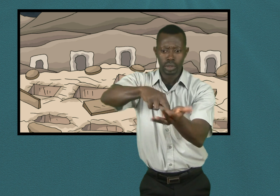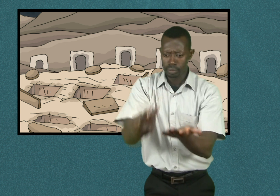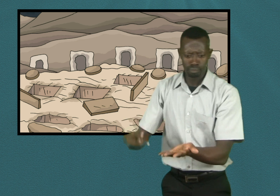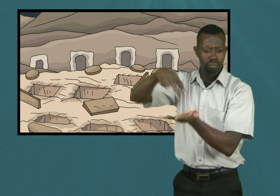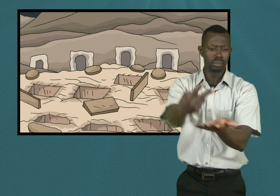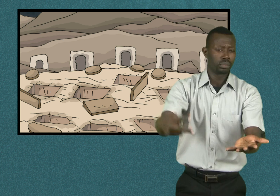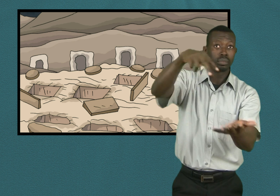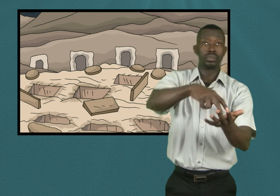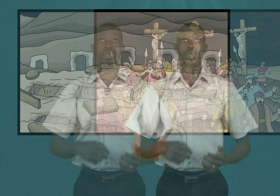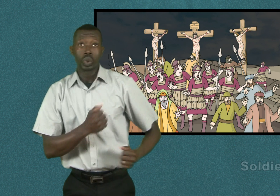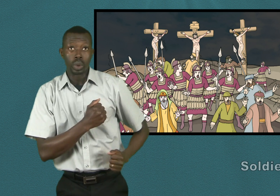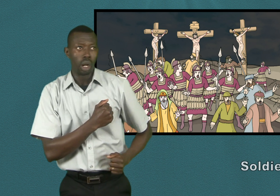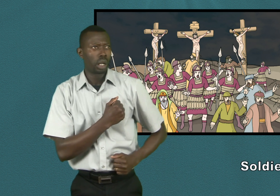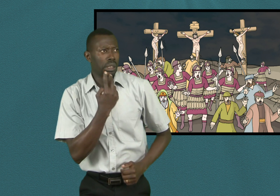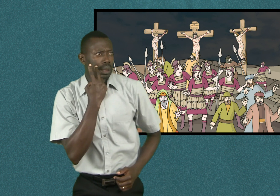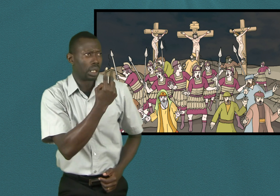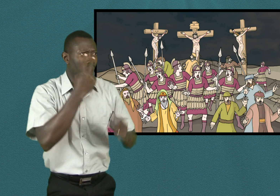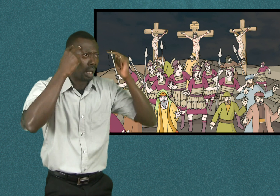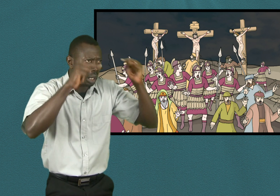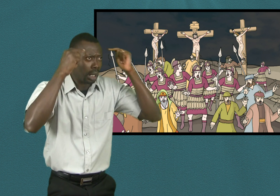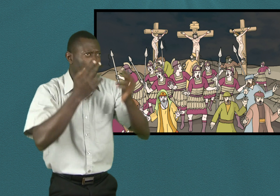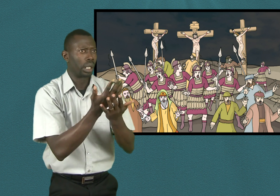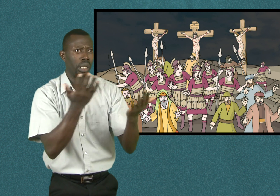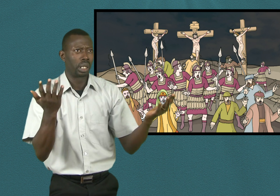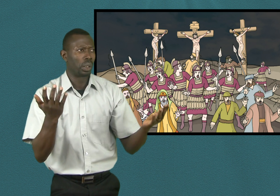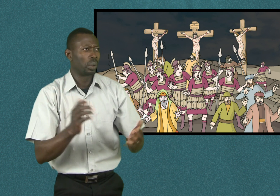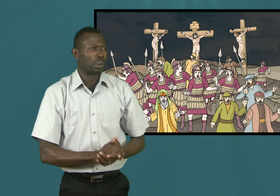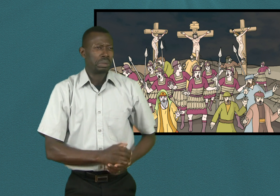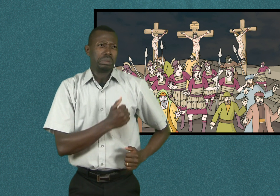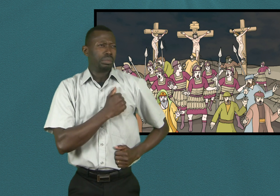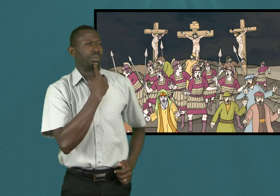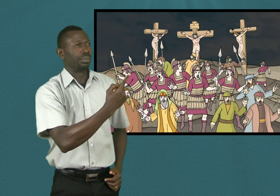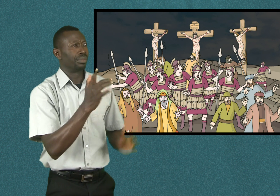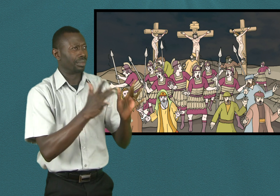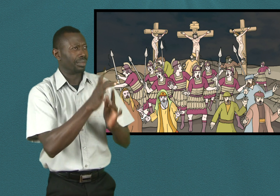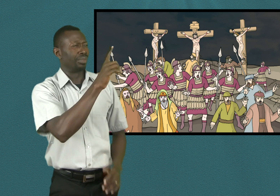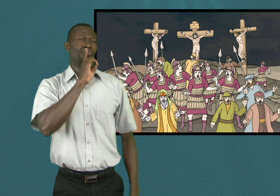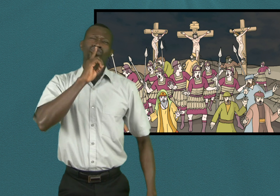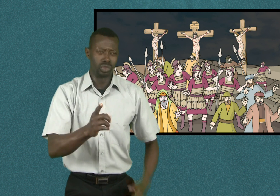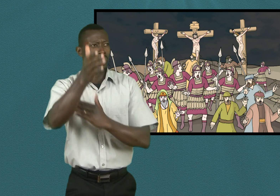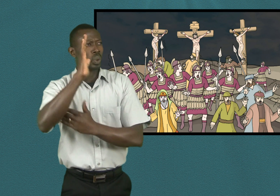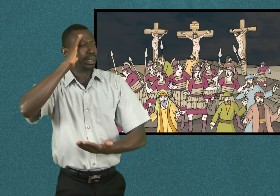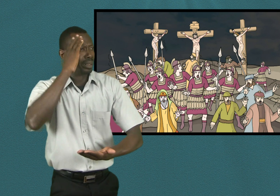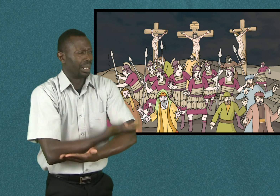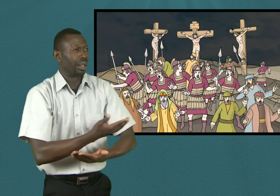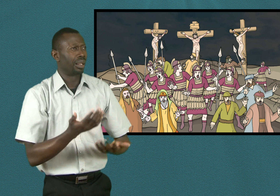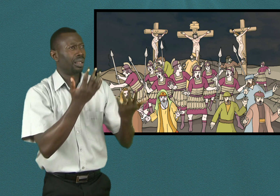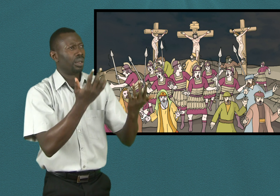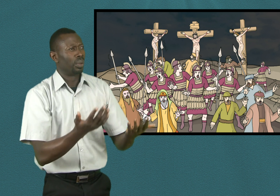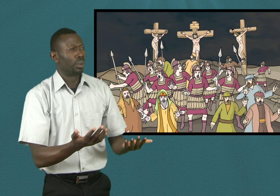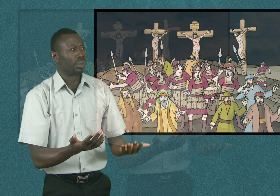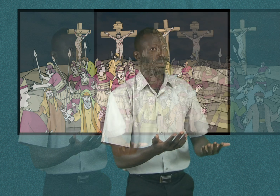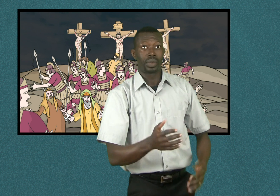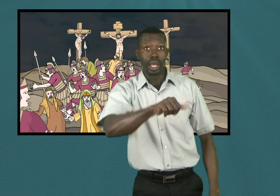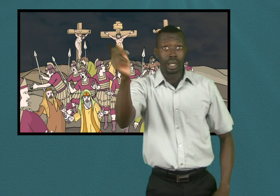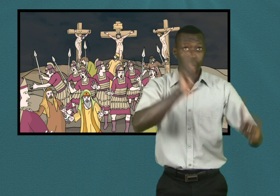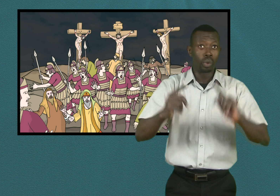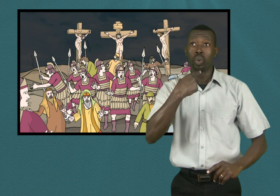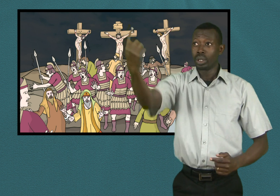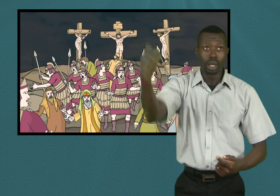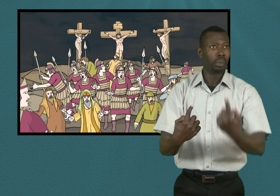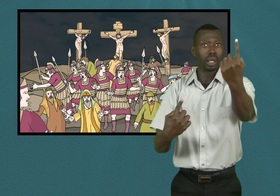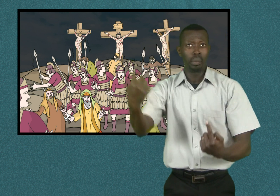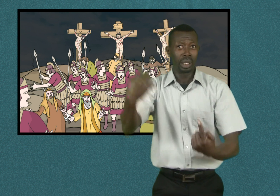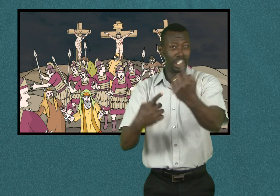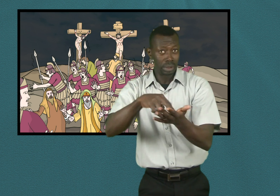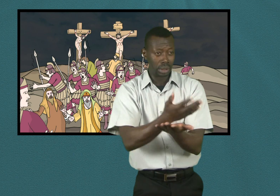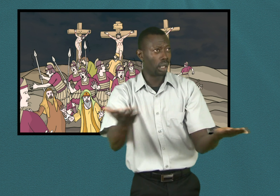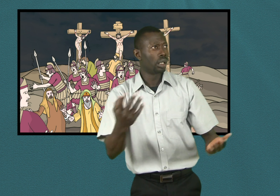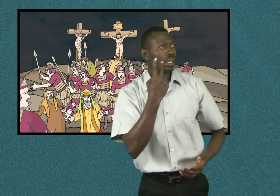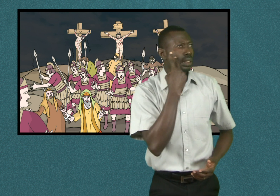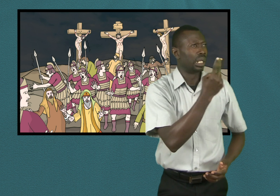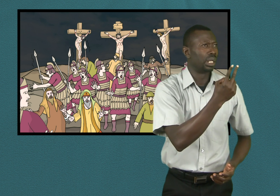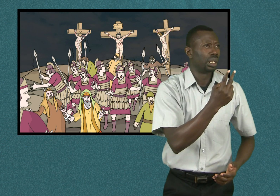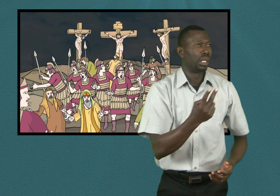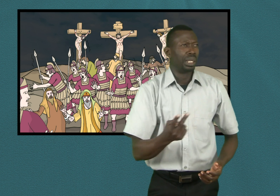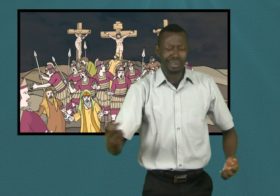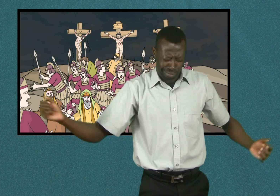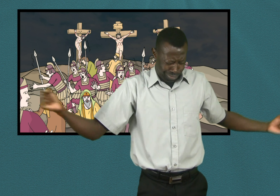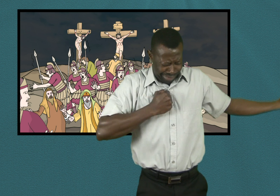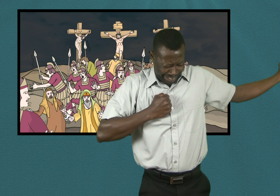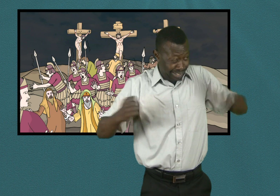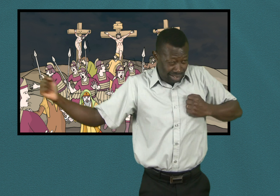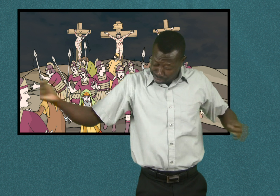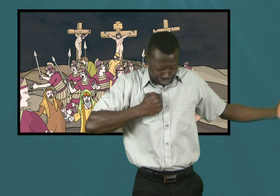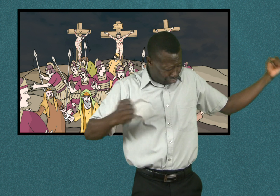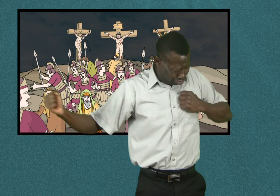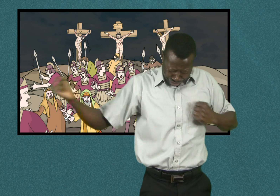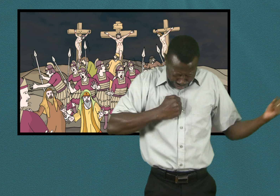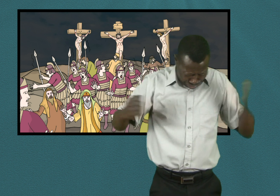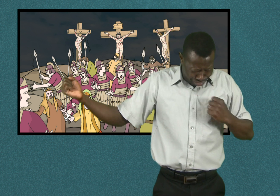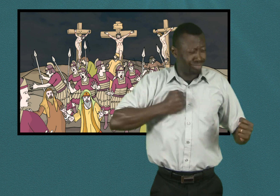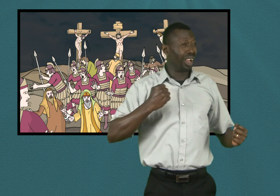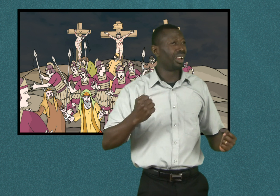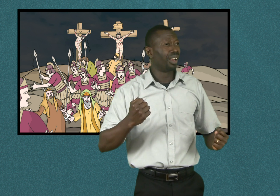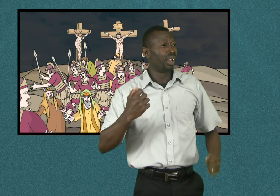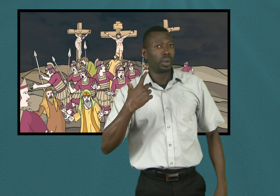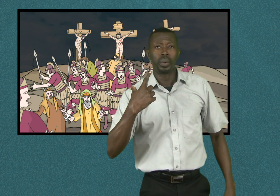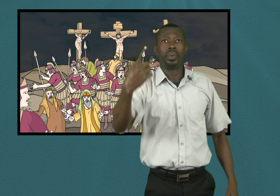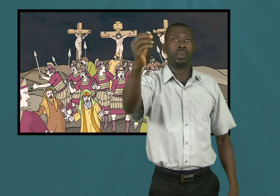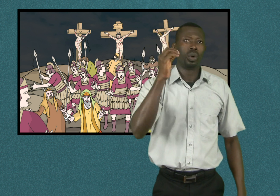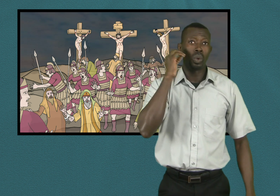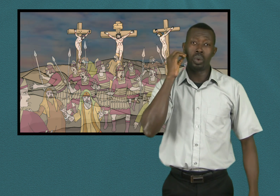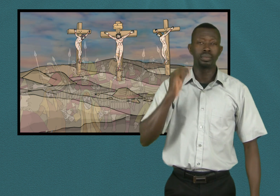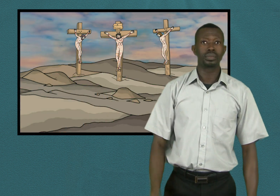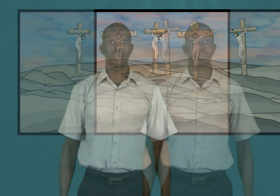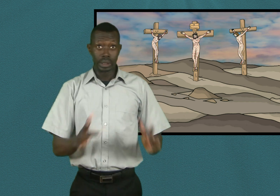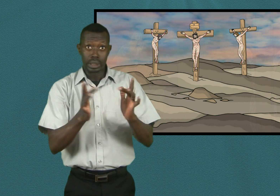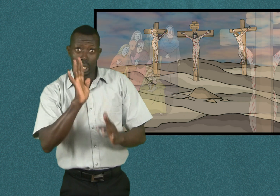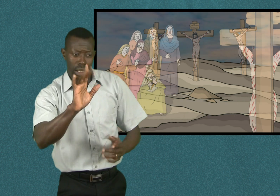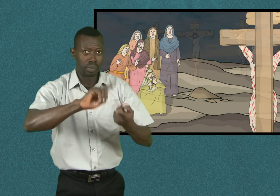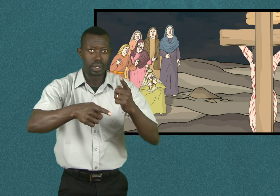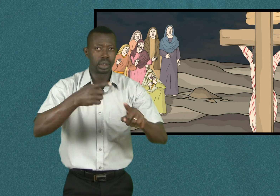When the centurion and those with him who were guarding Jesus saw the earthquake and all that had happened, they were terrified and said, “Truly this was the Son of God.”